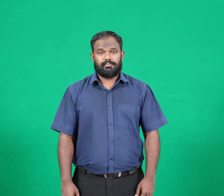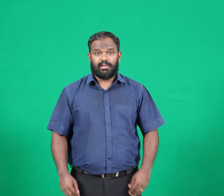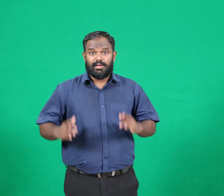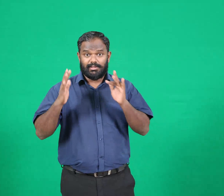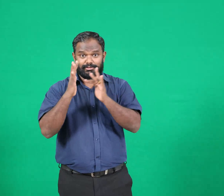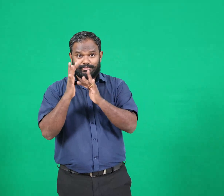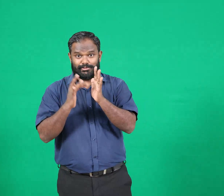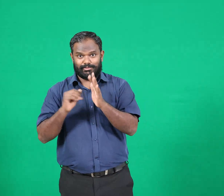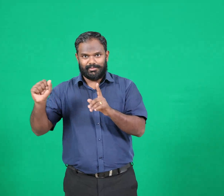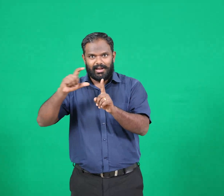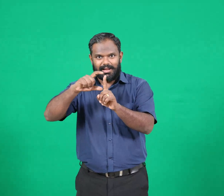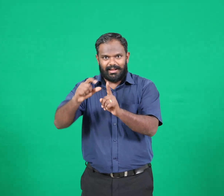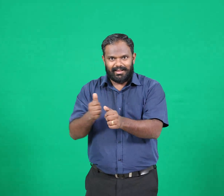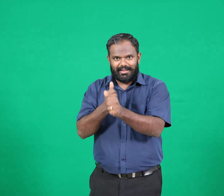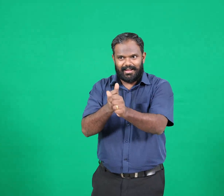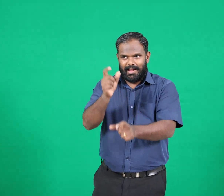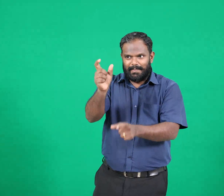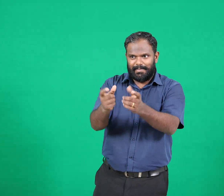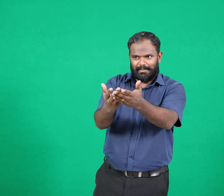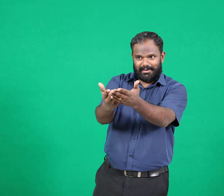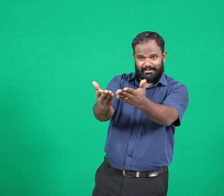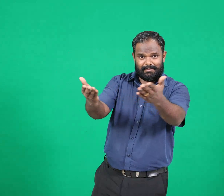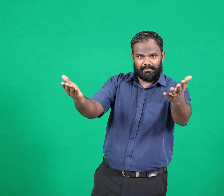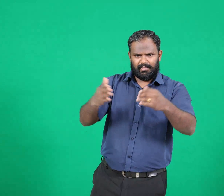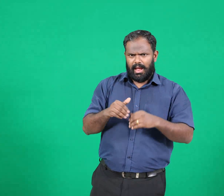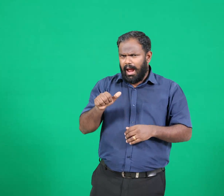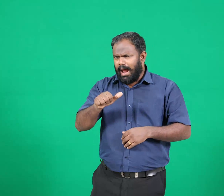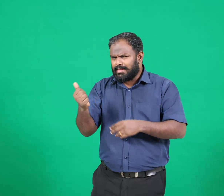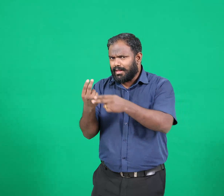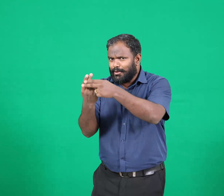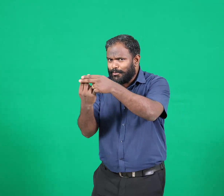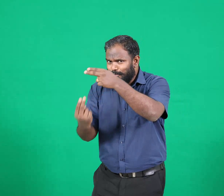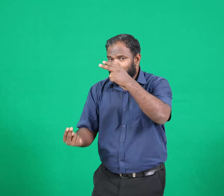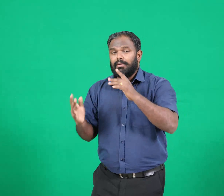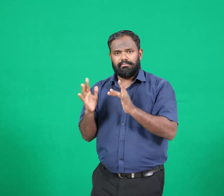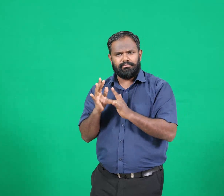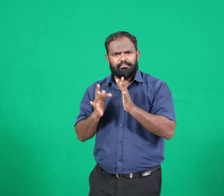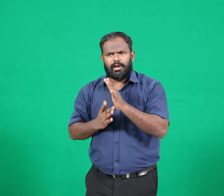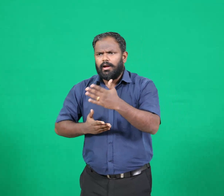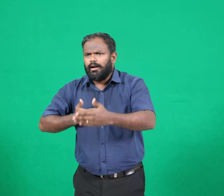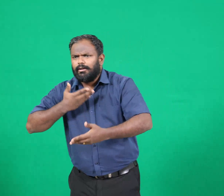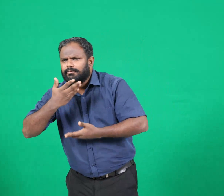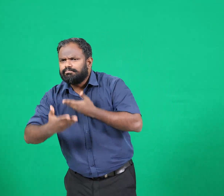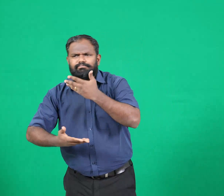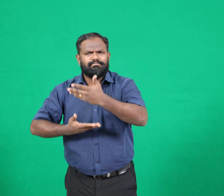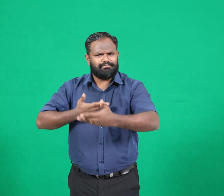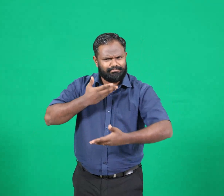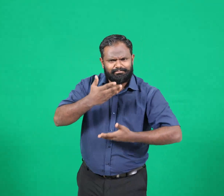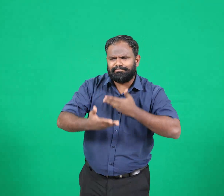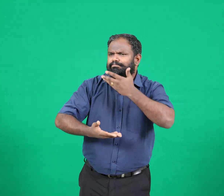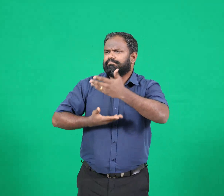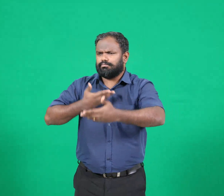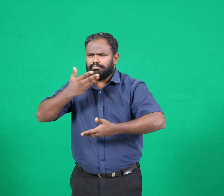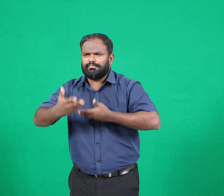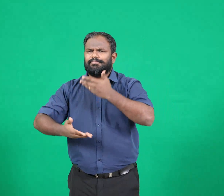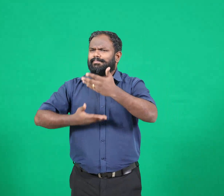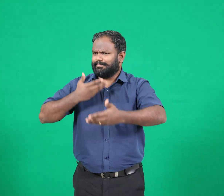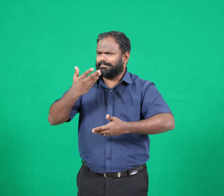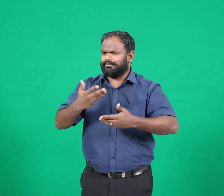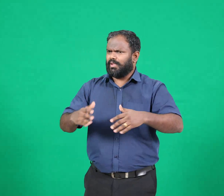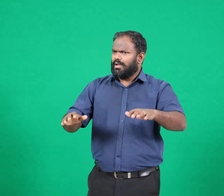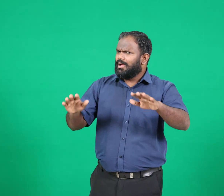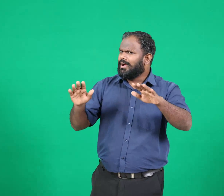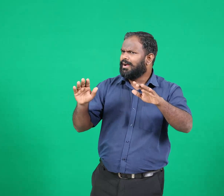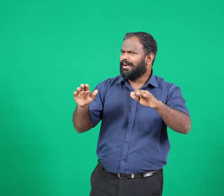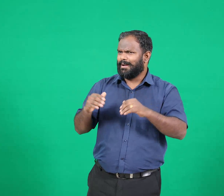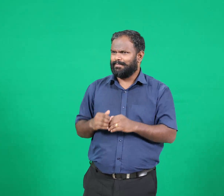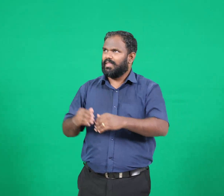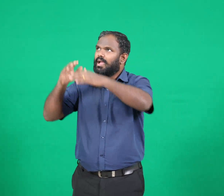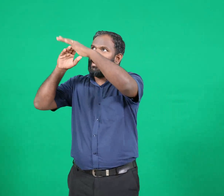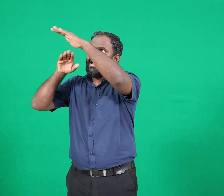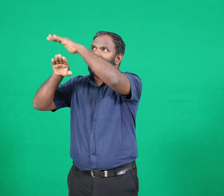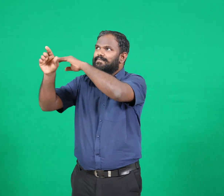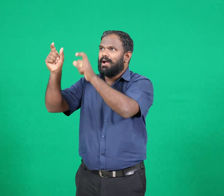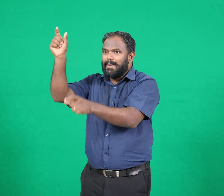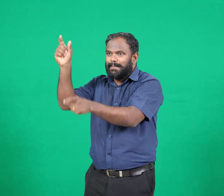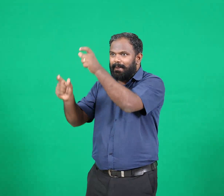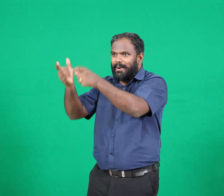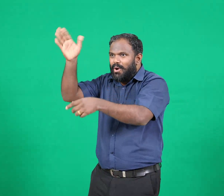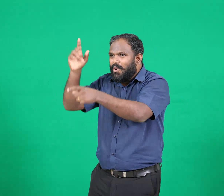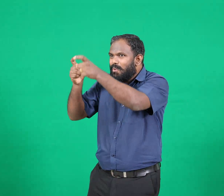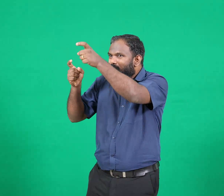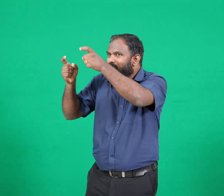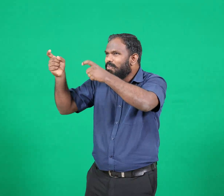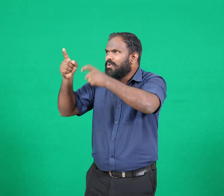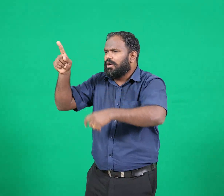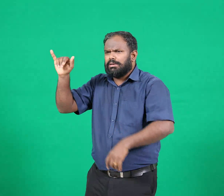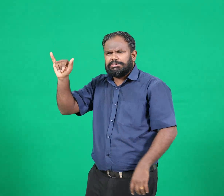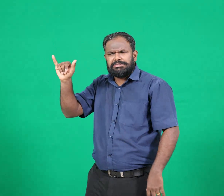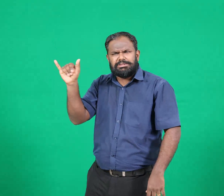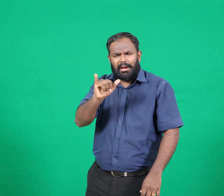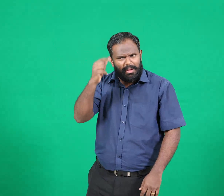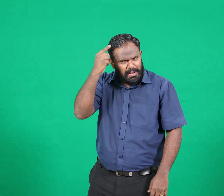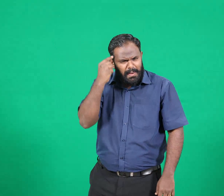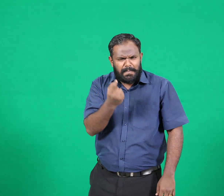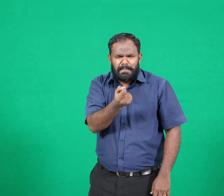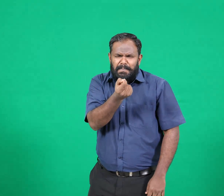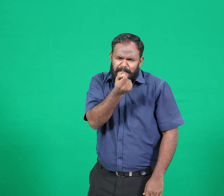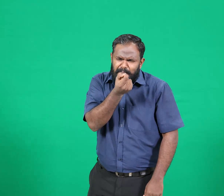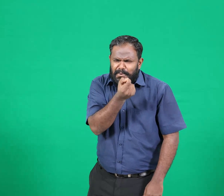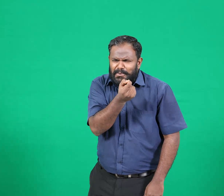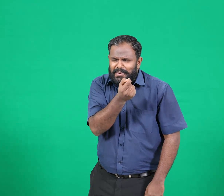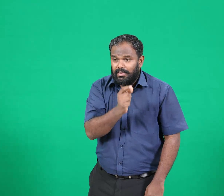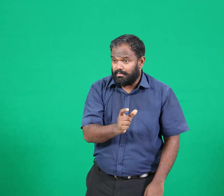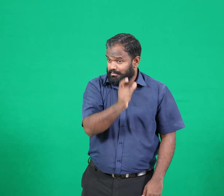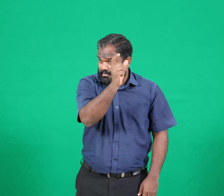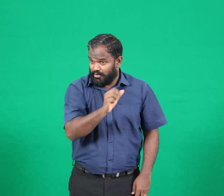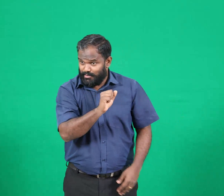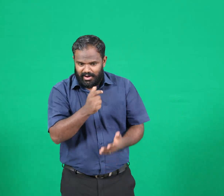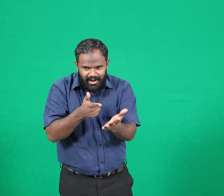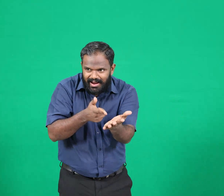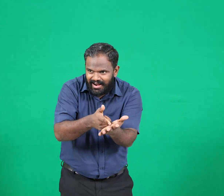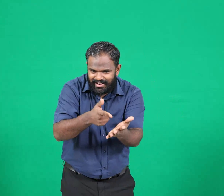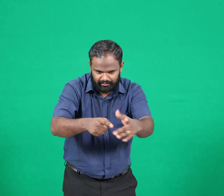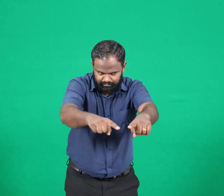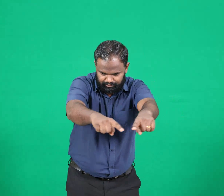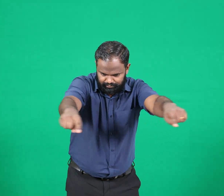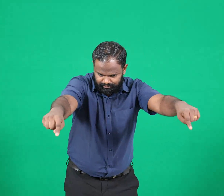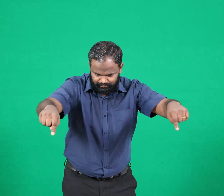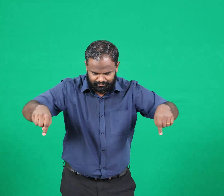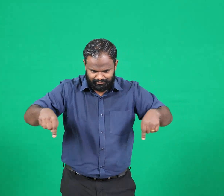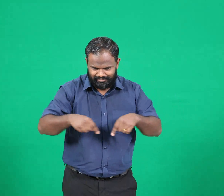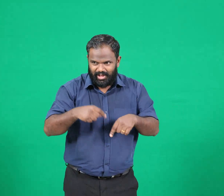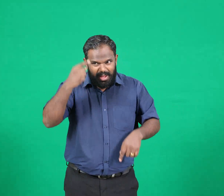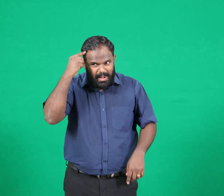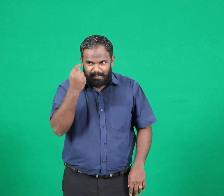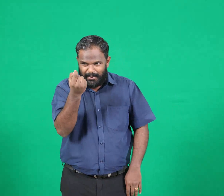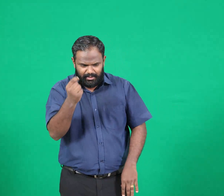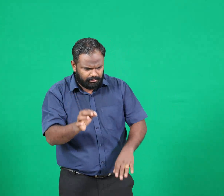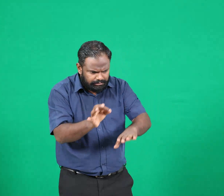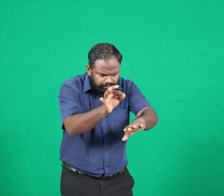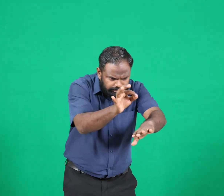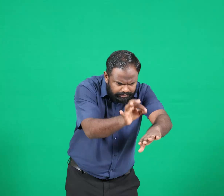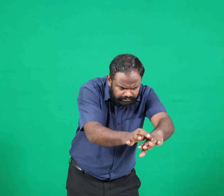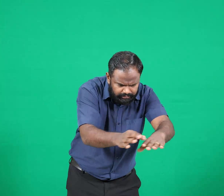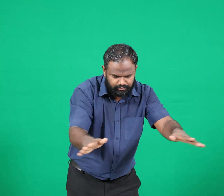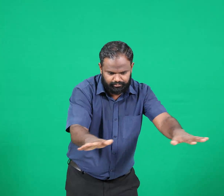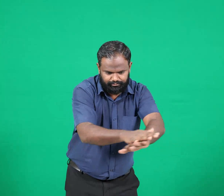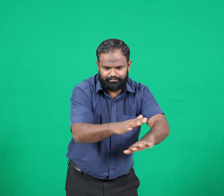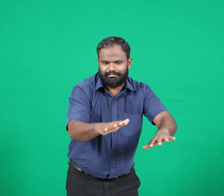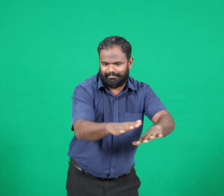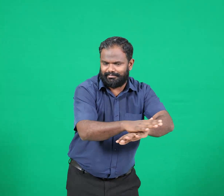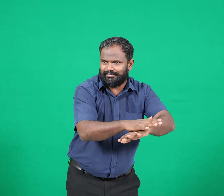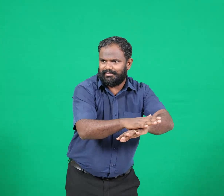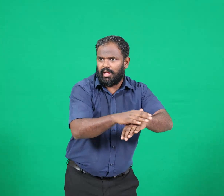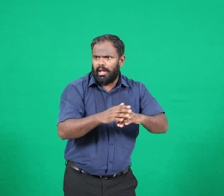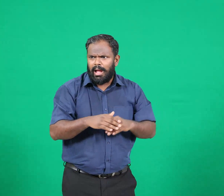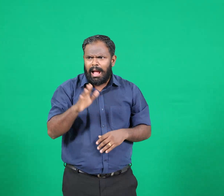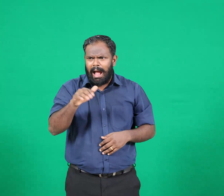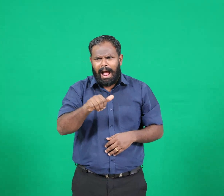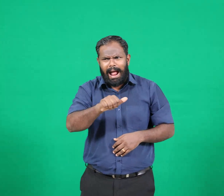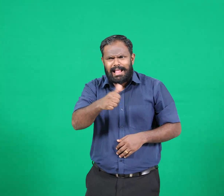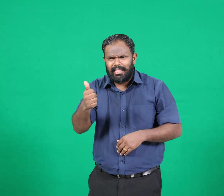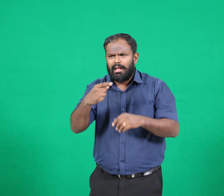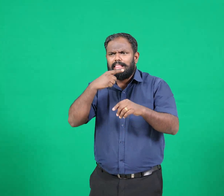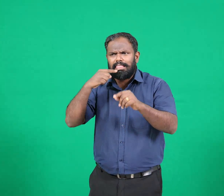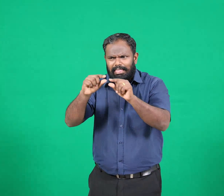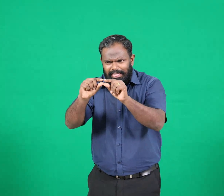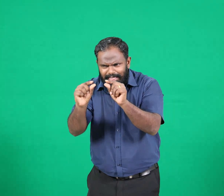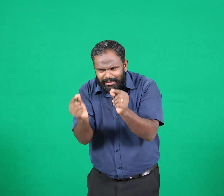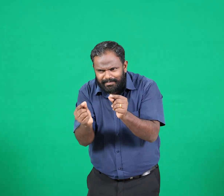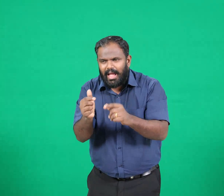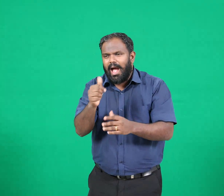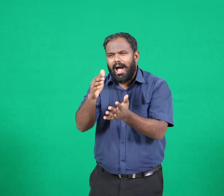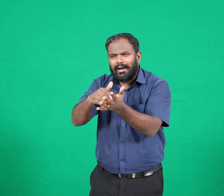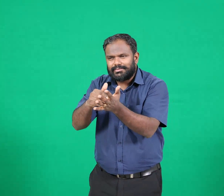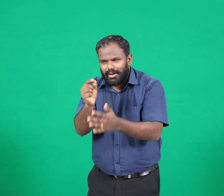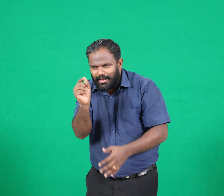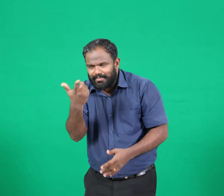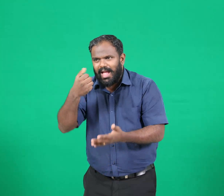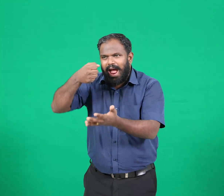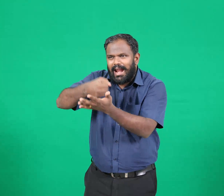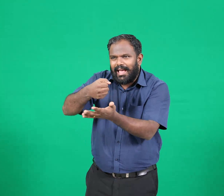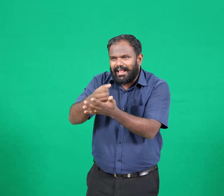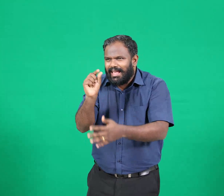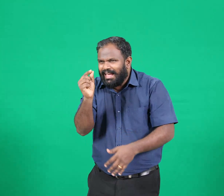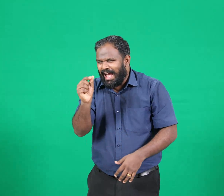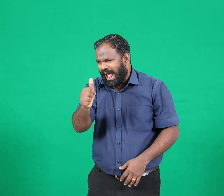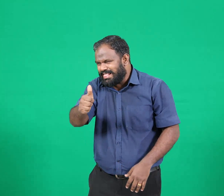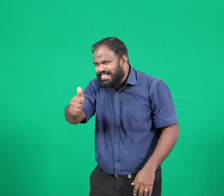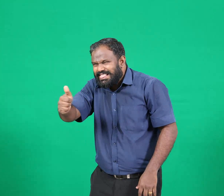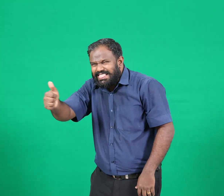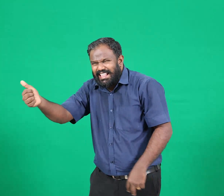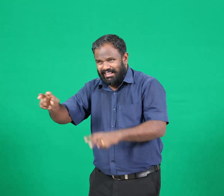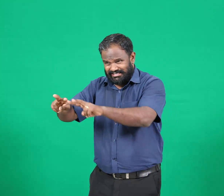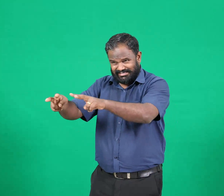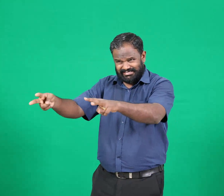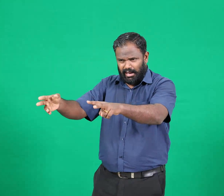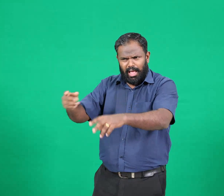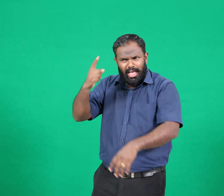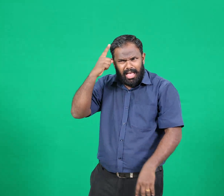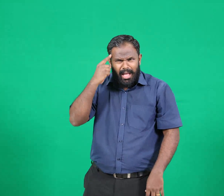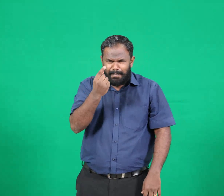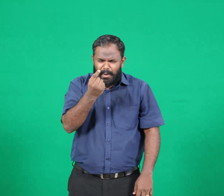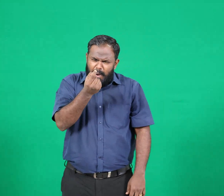He put before them another parable: "The kingdom of heaven is like a mustard seed that a man planted in his field.